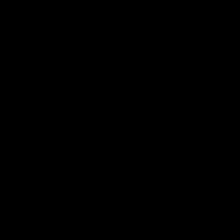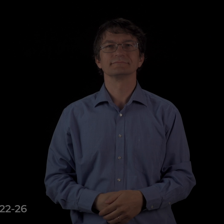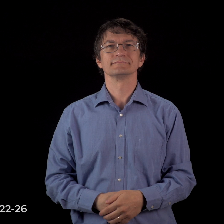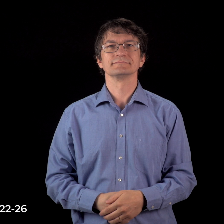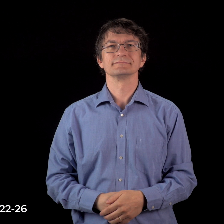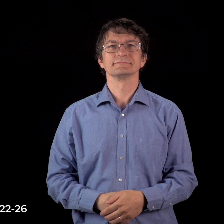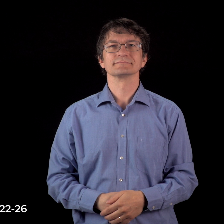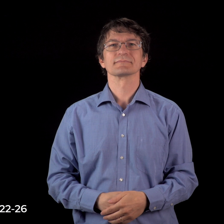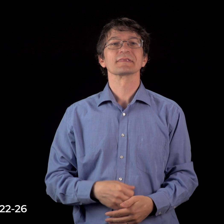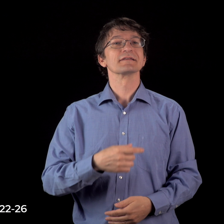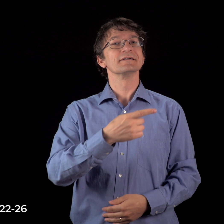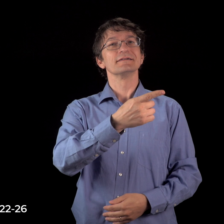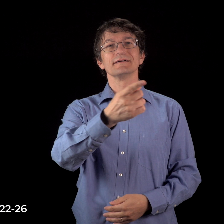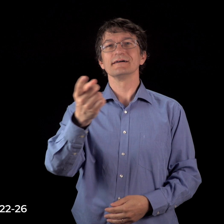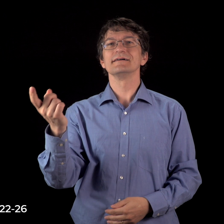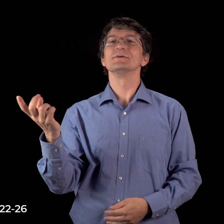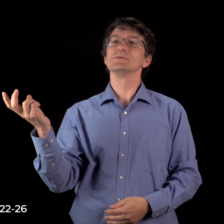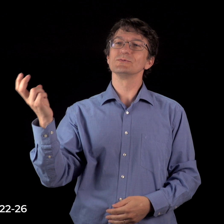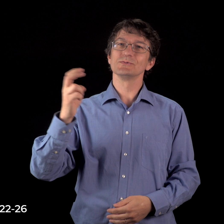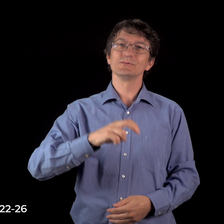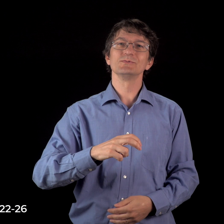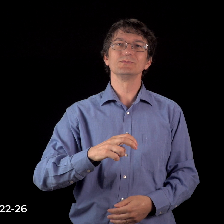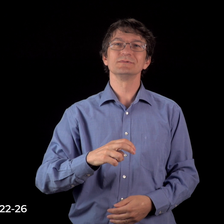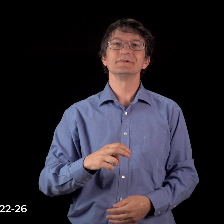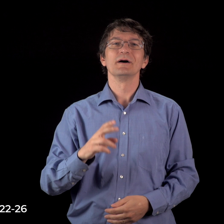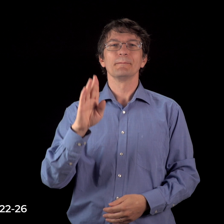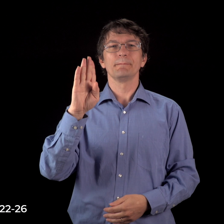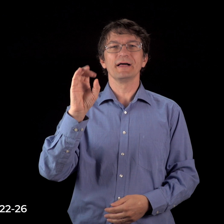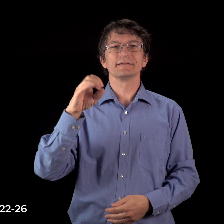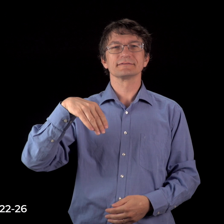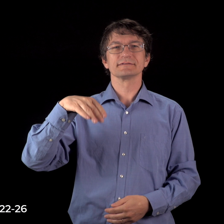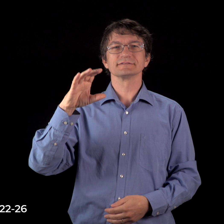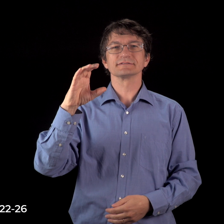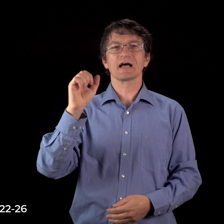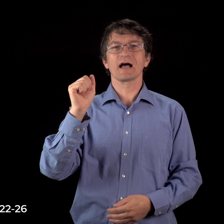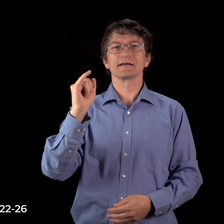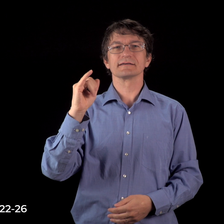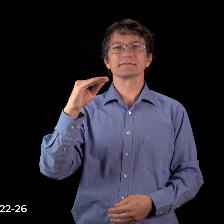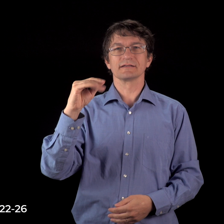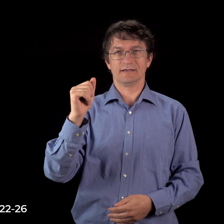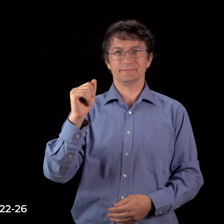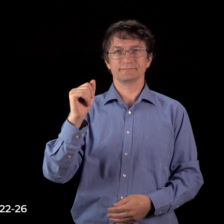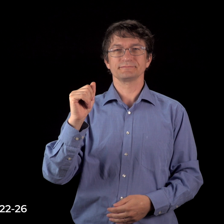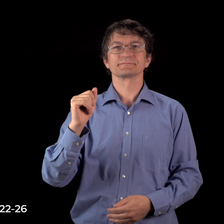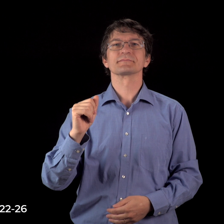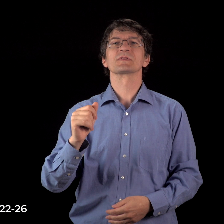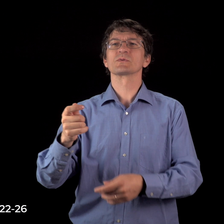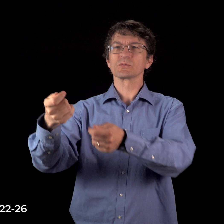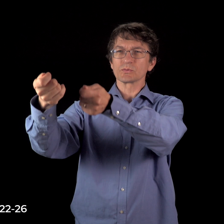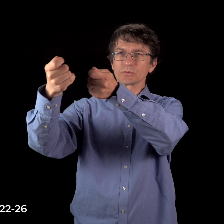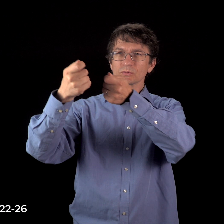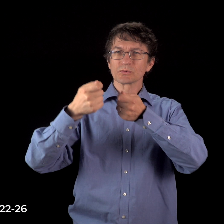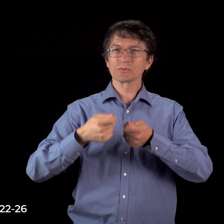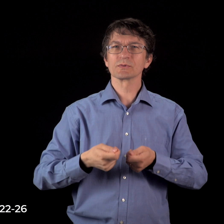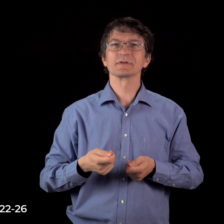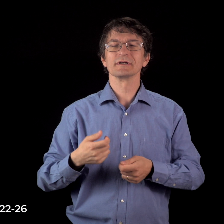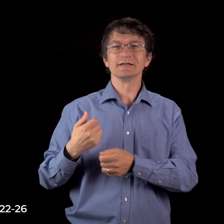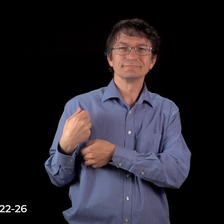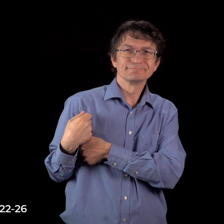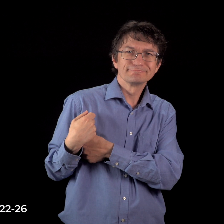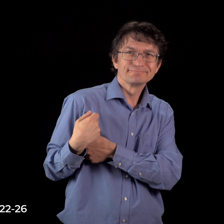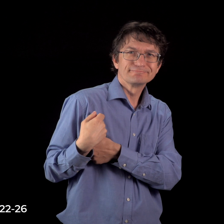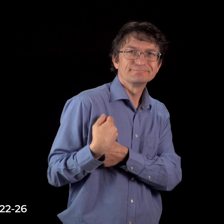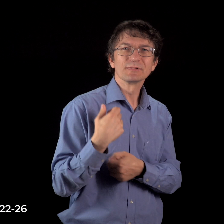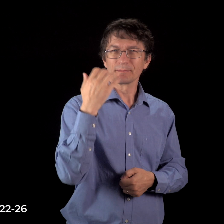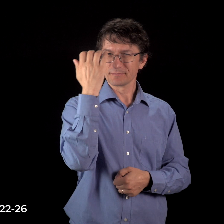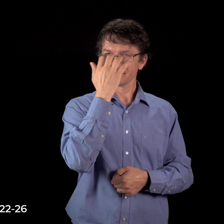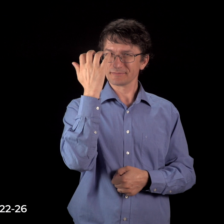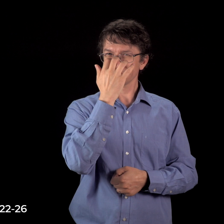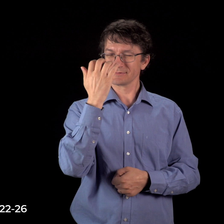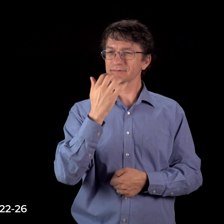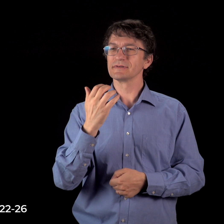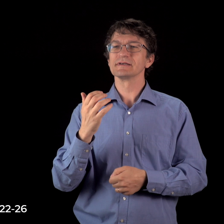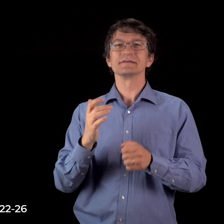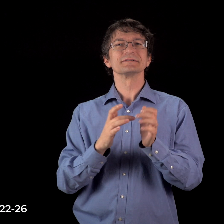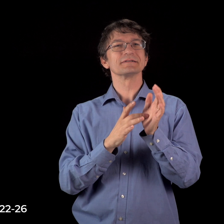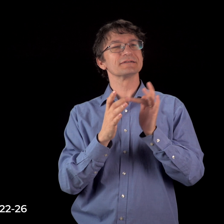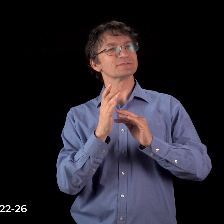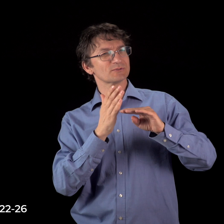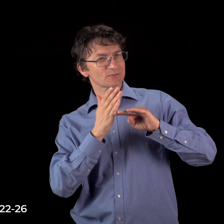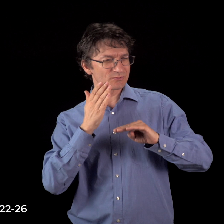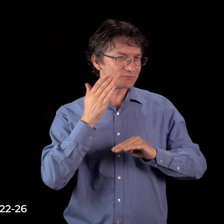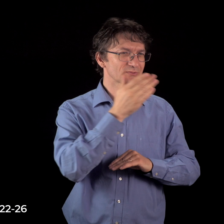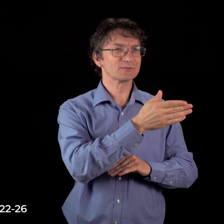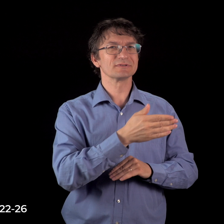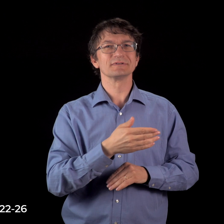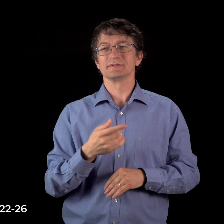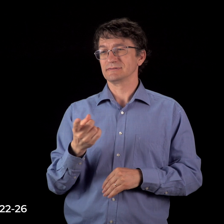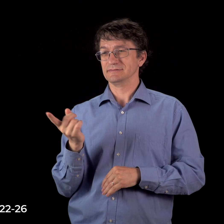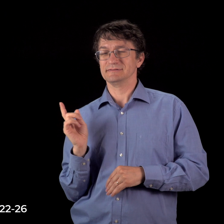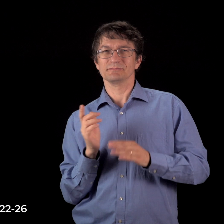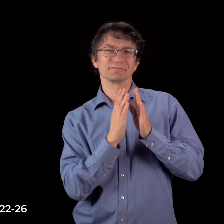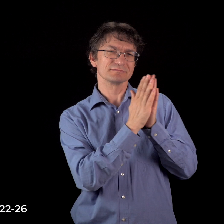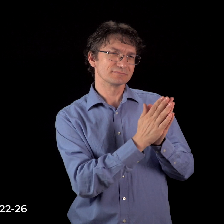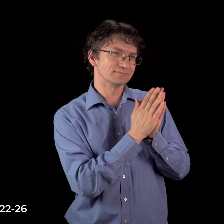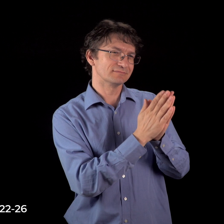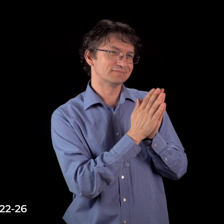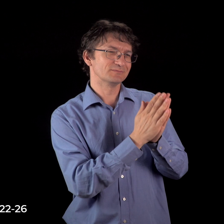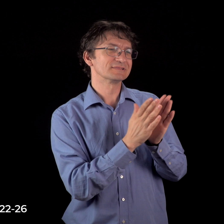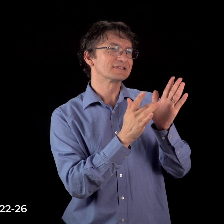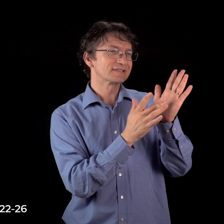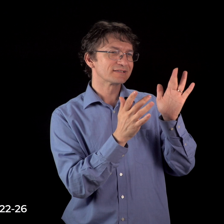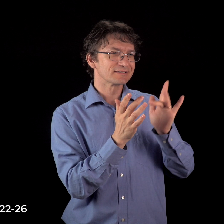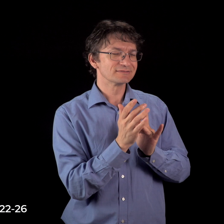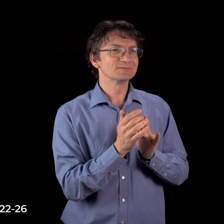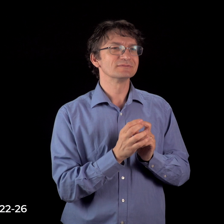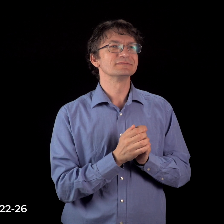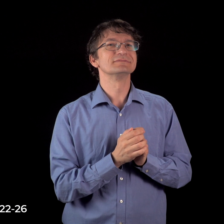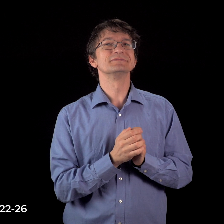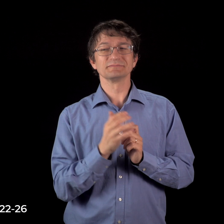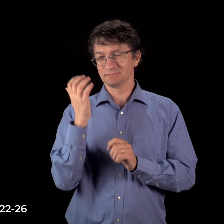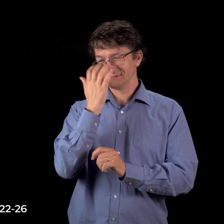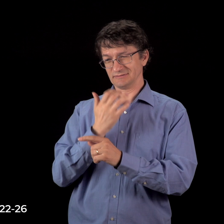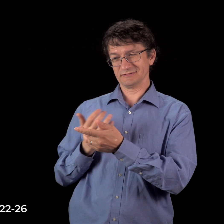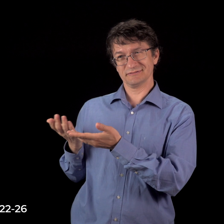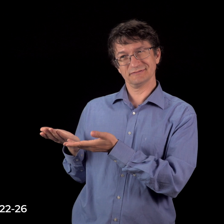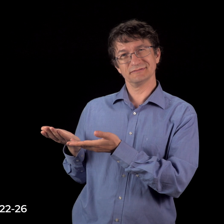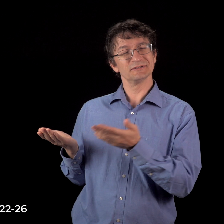When they arrived at Bethsaida, some people brought a blind man and begged Jesus to touch him.